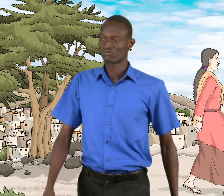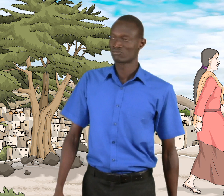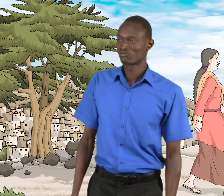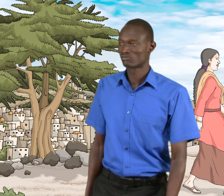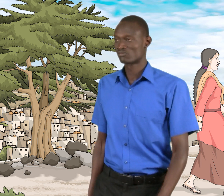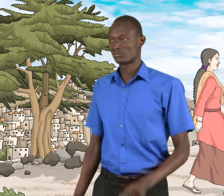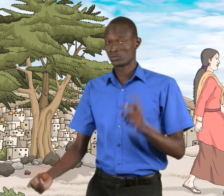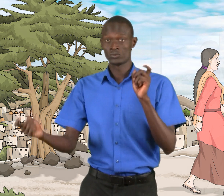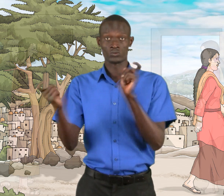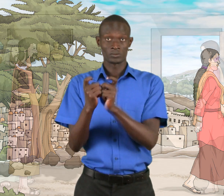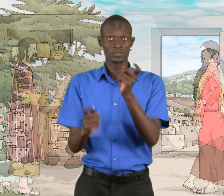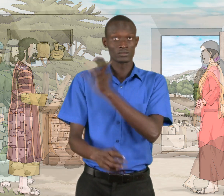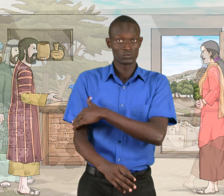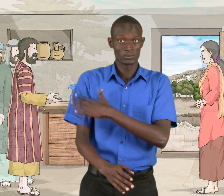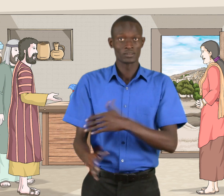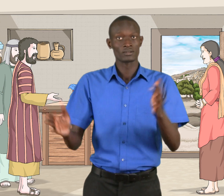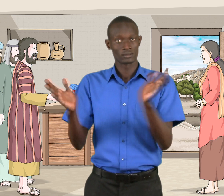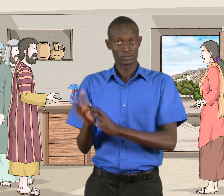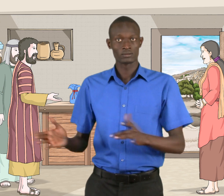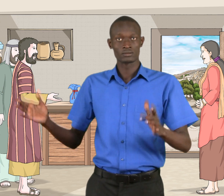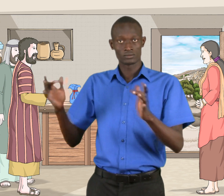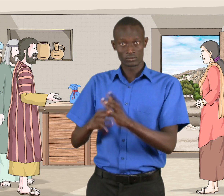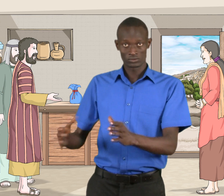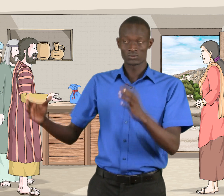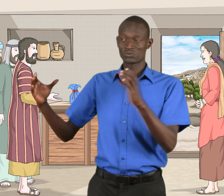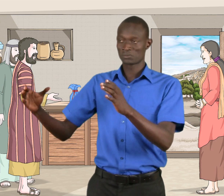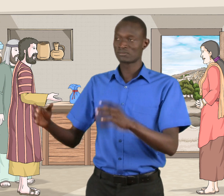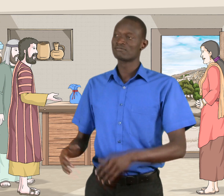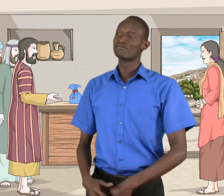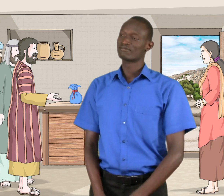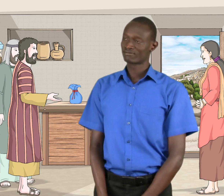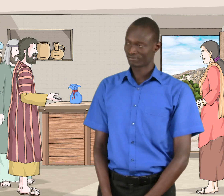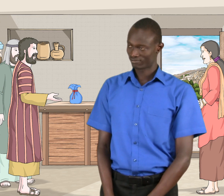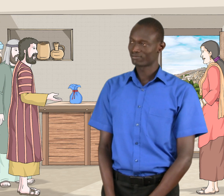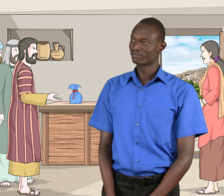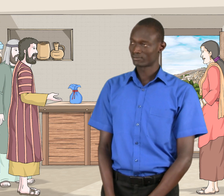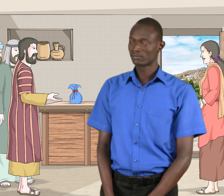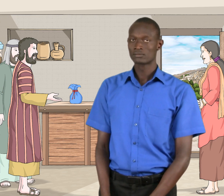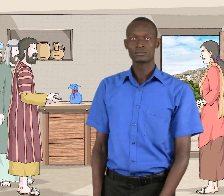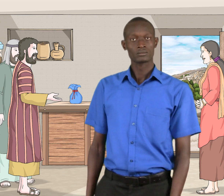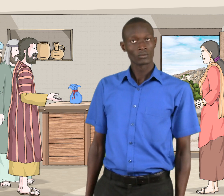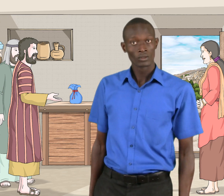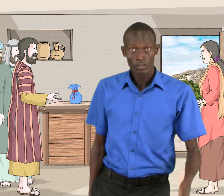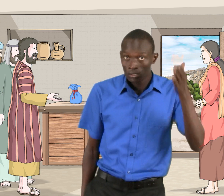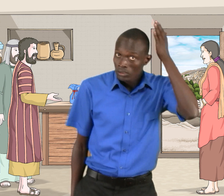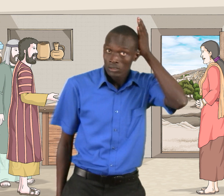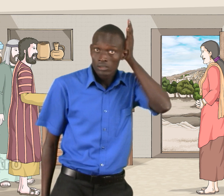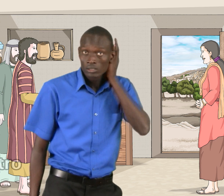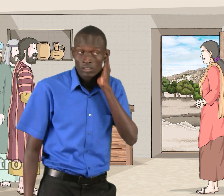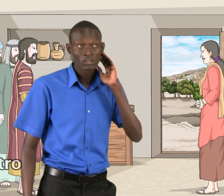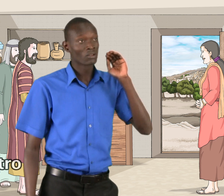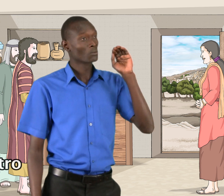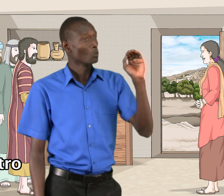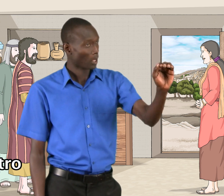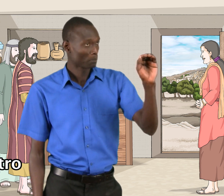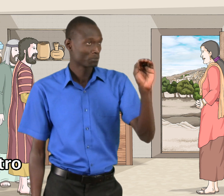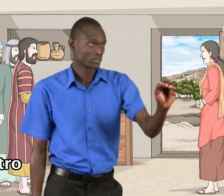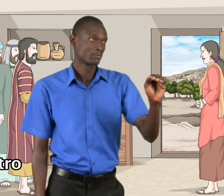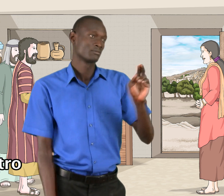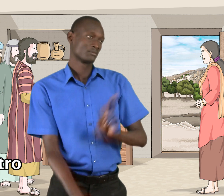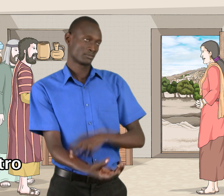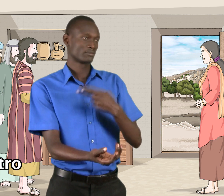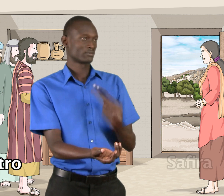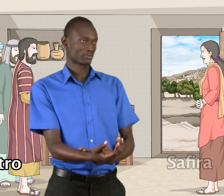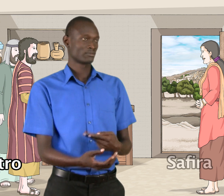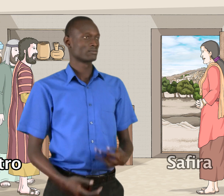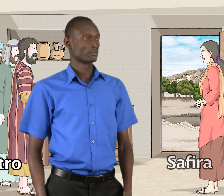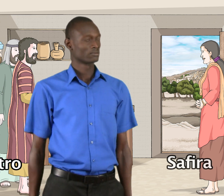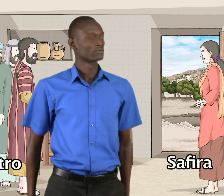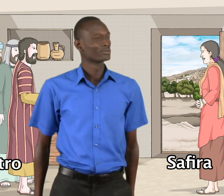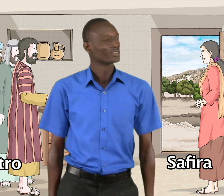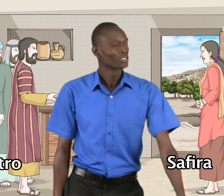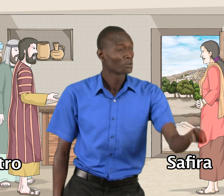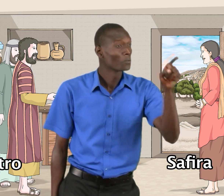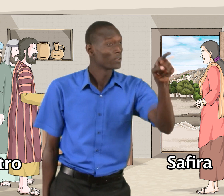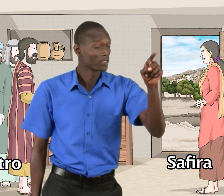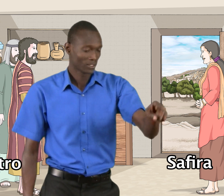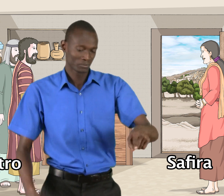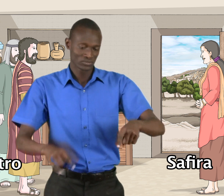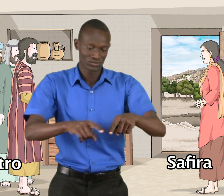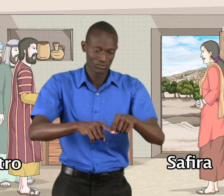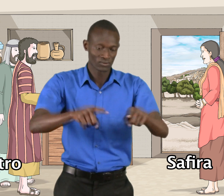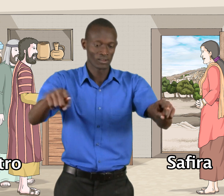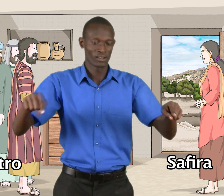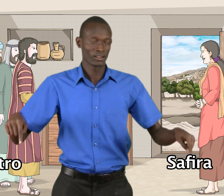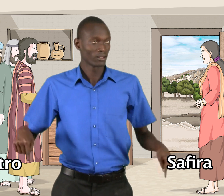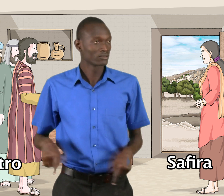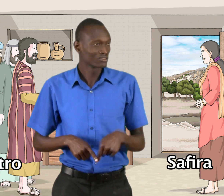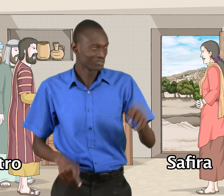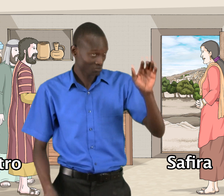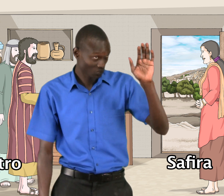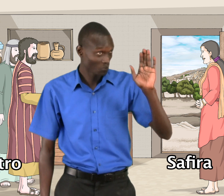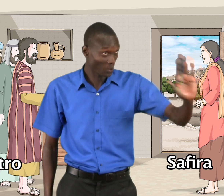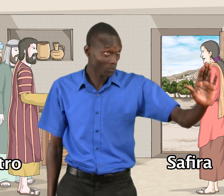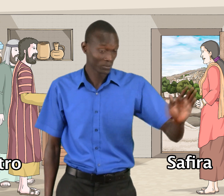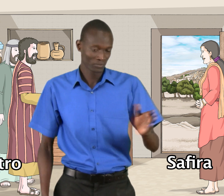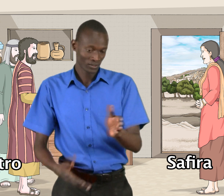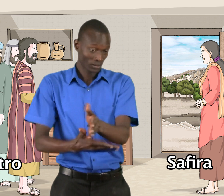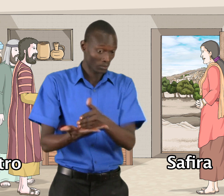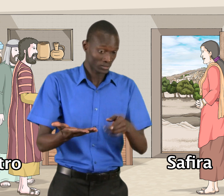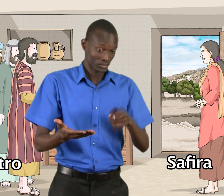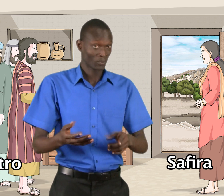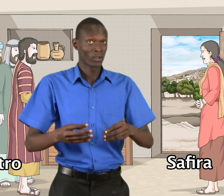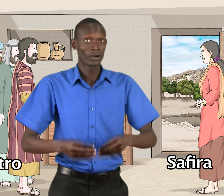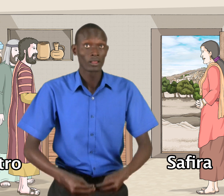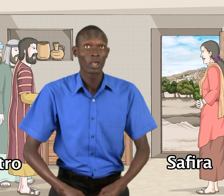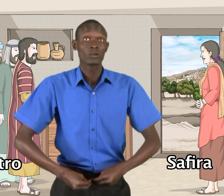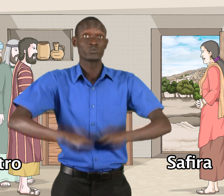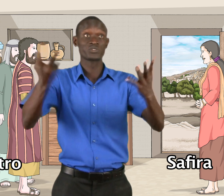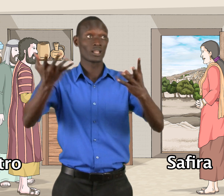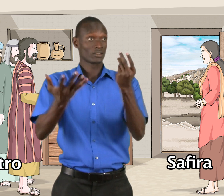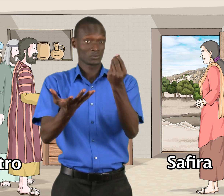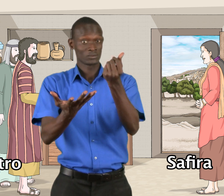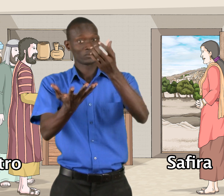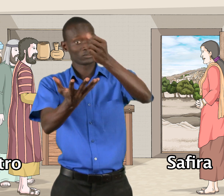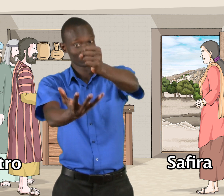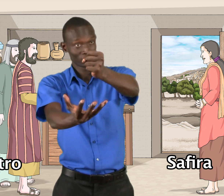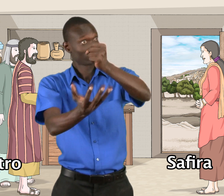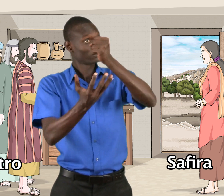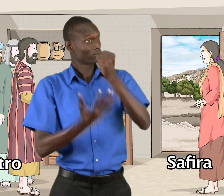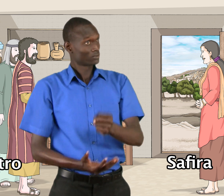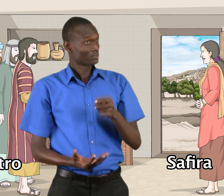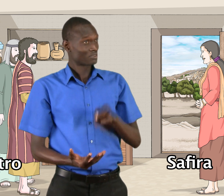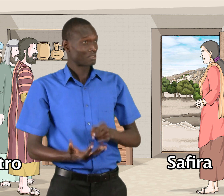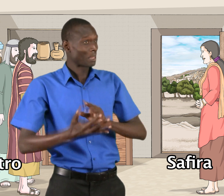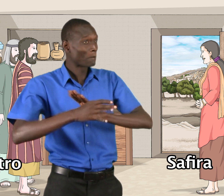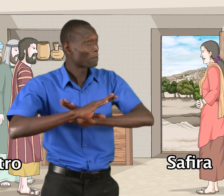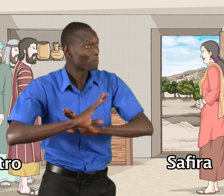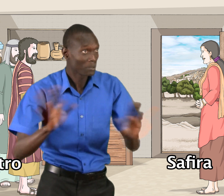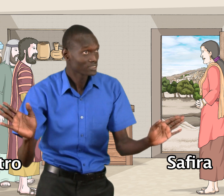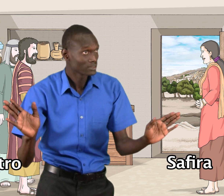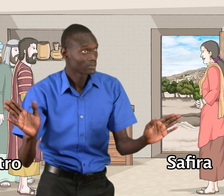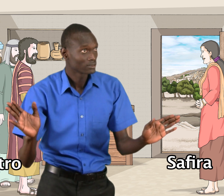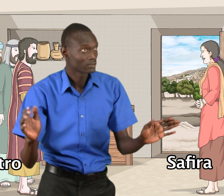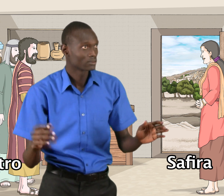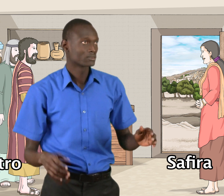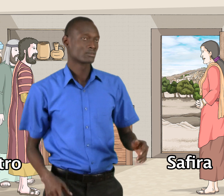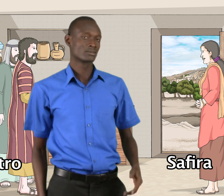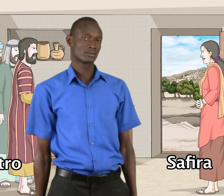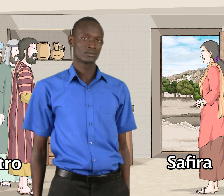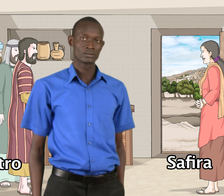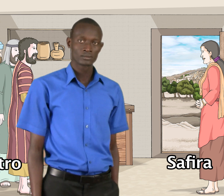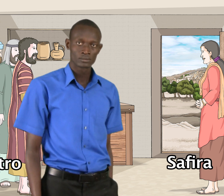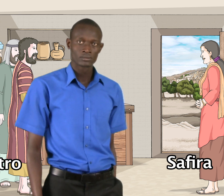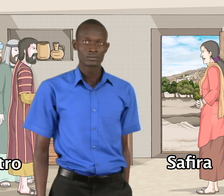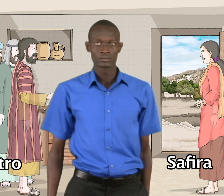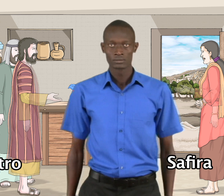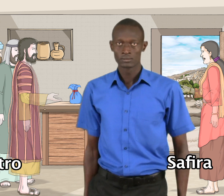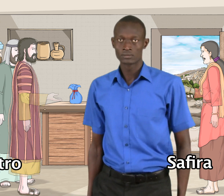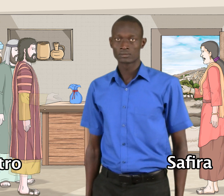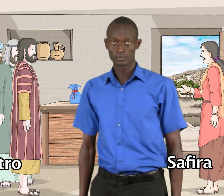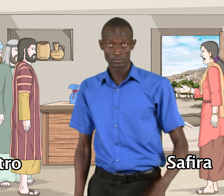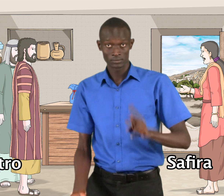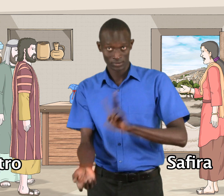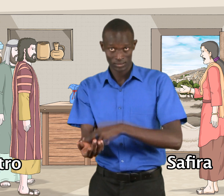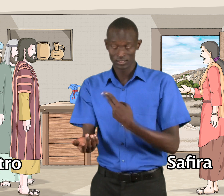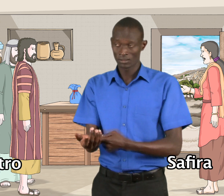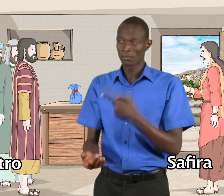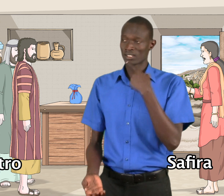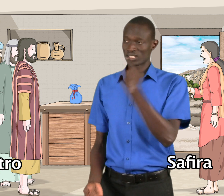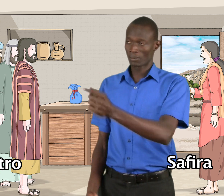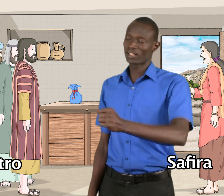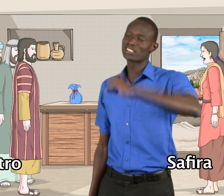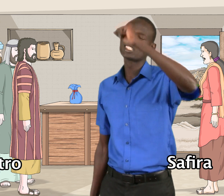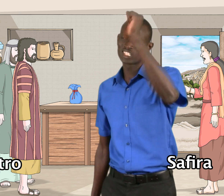“Tell me,” said Peter, “is this the price you and your husband got for the land?”